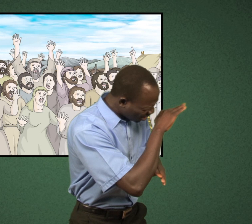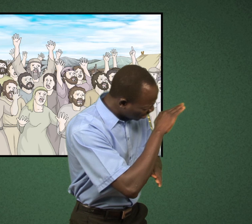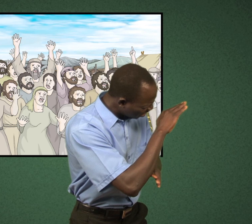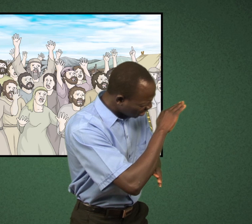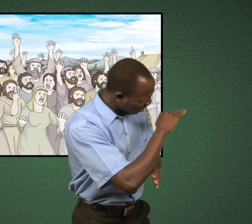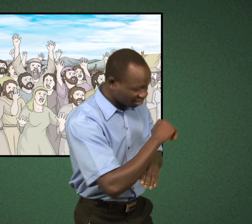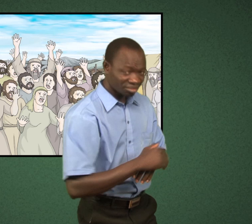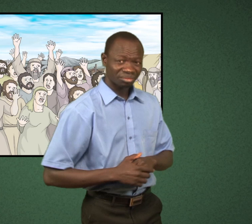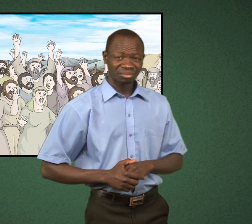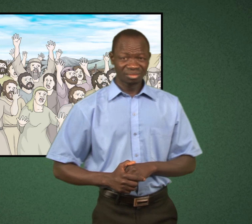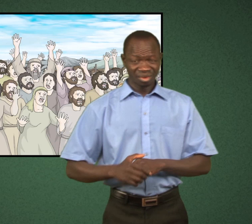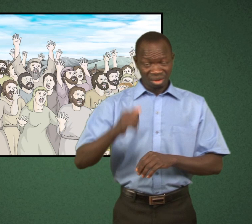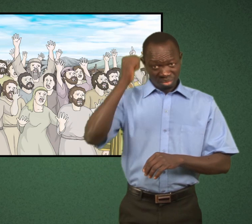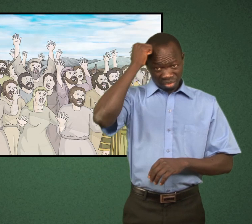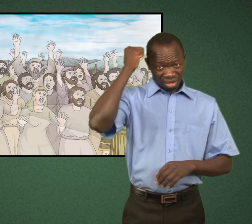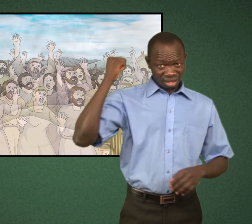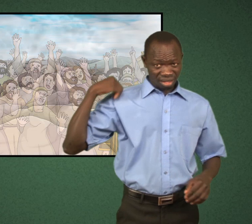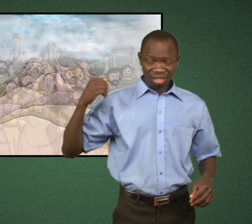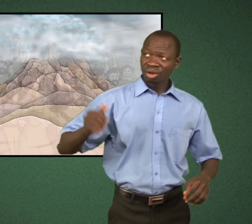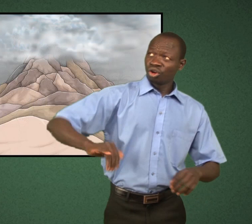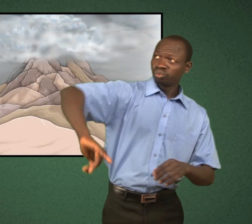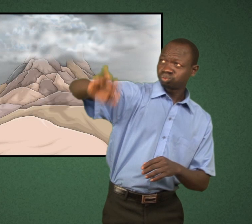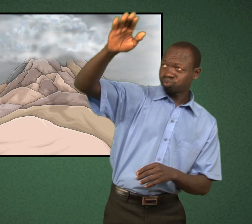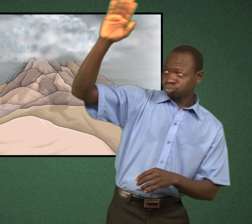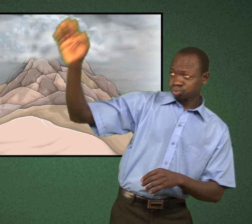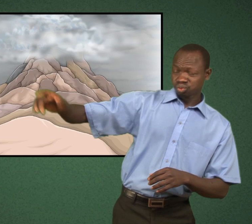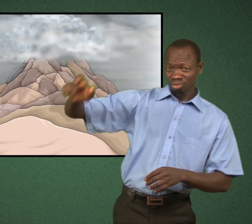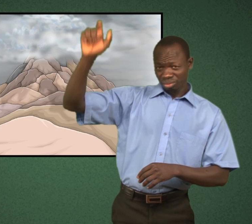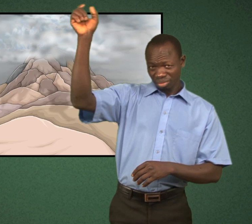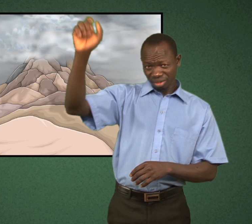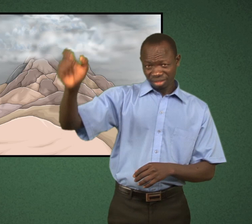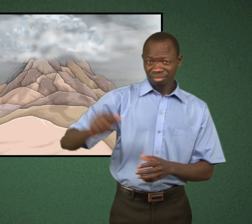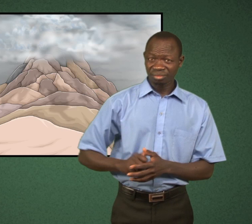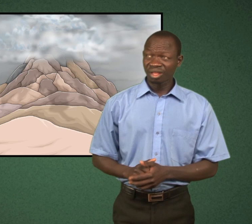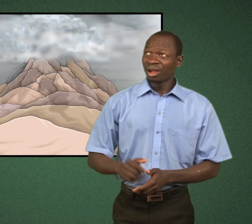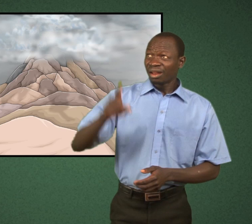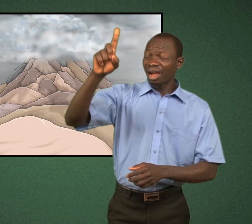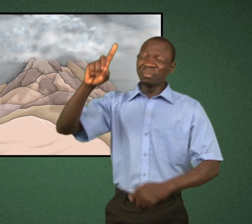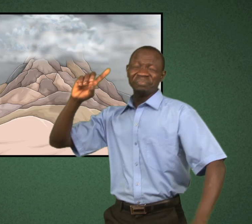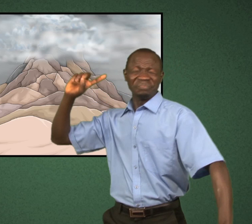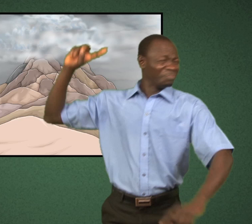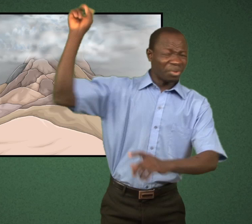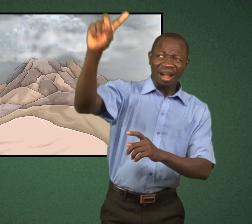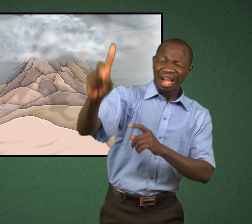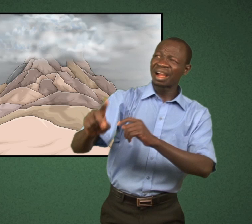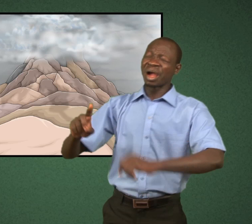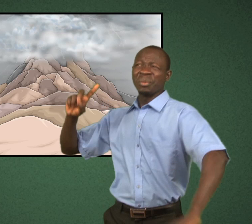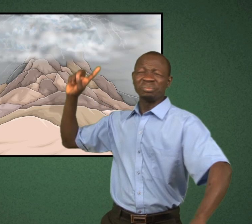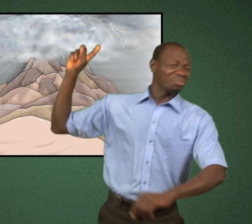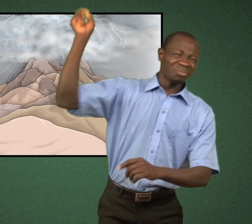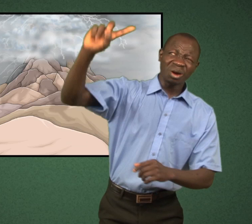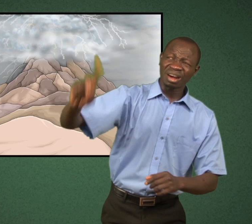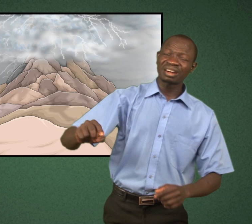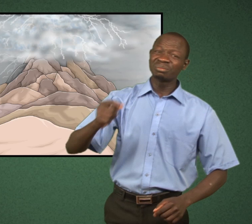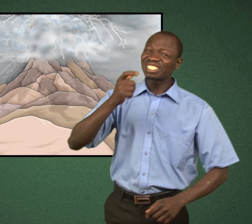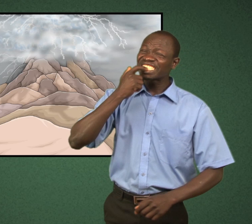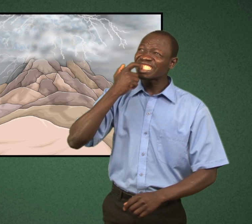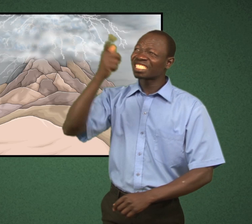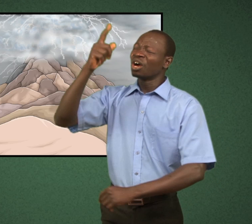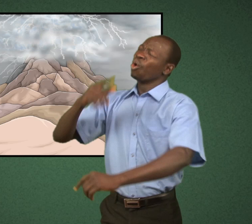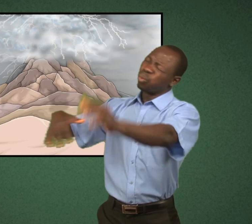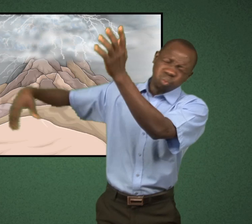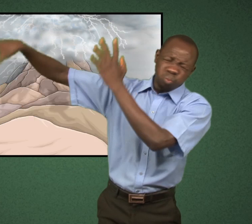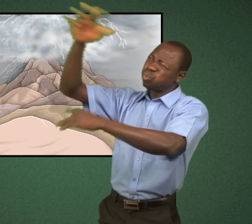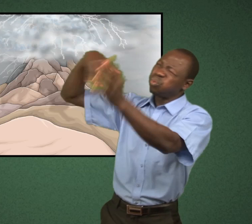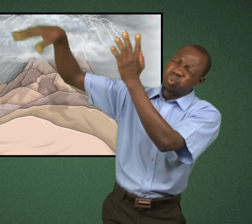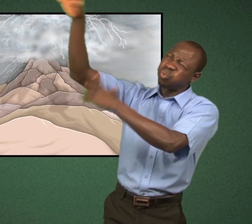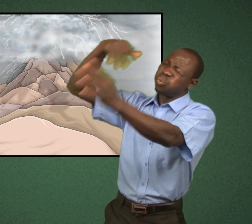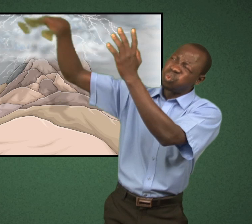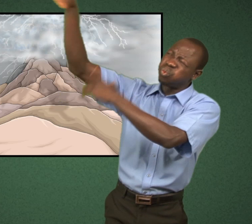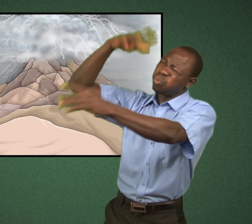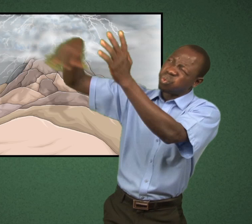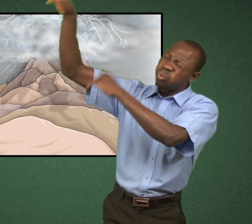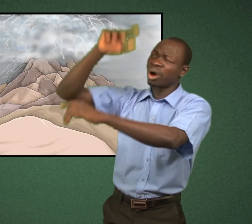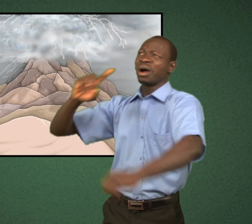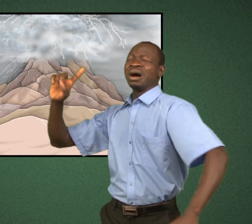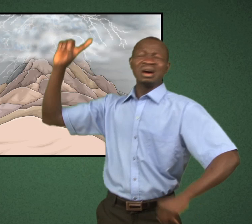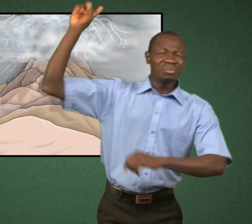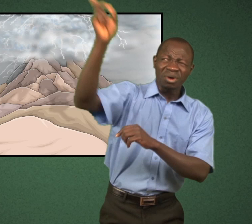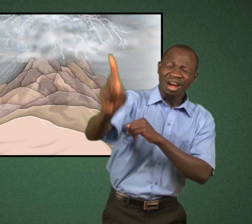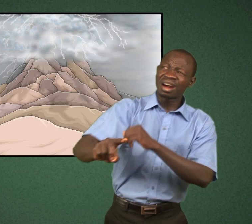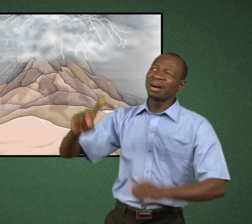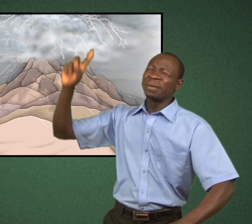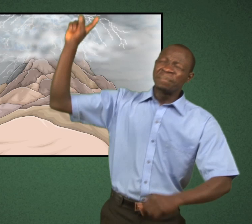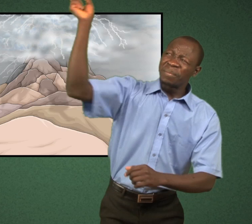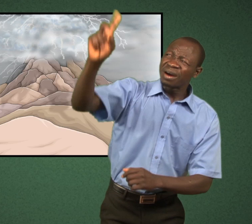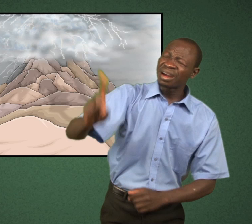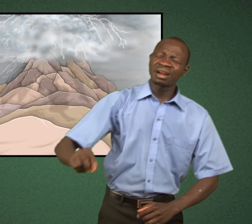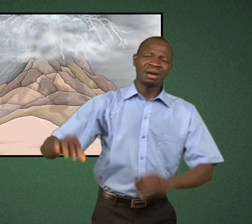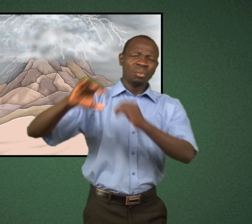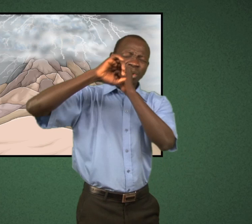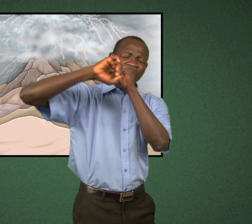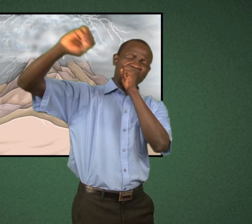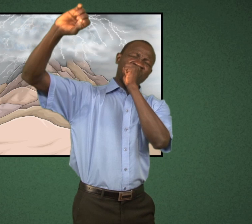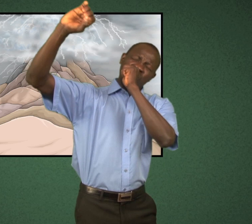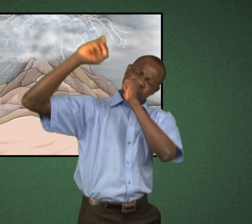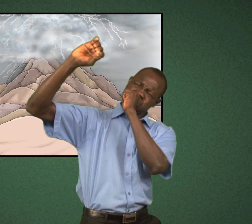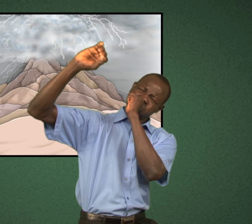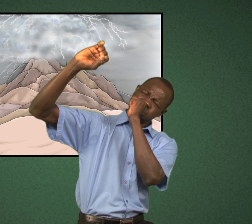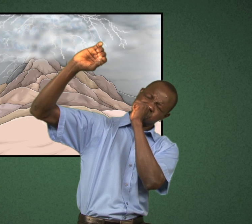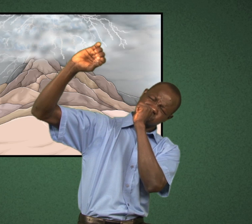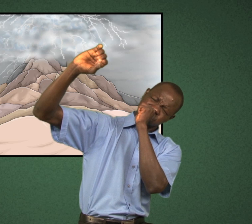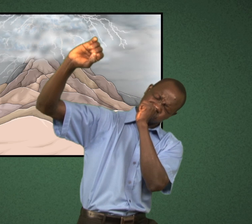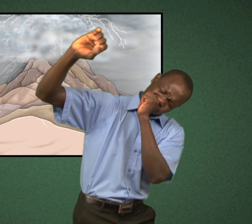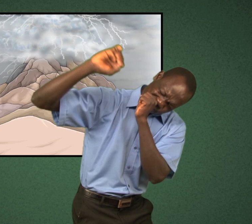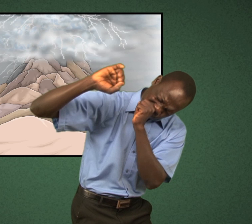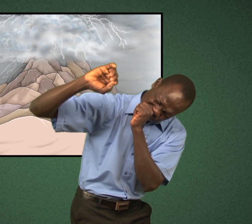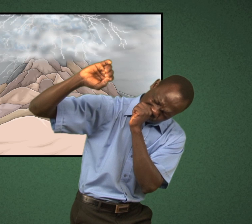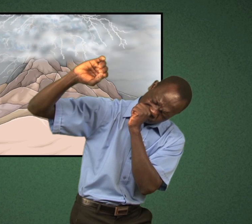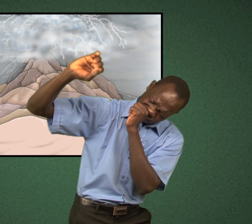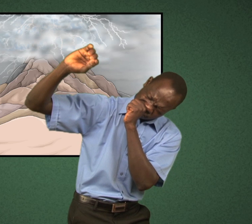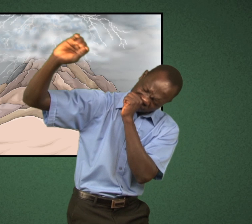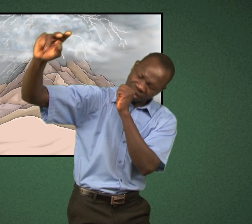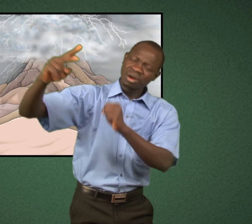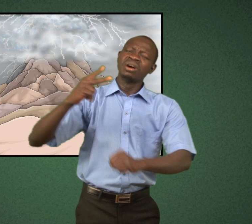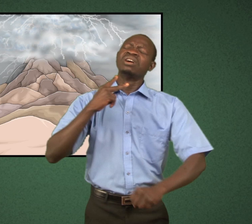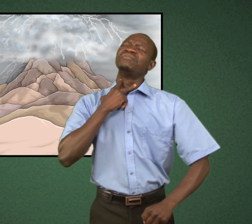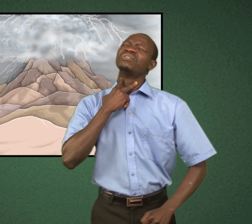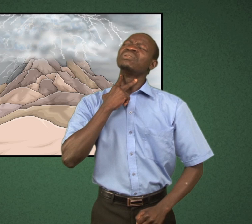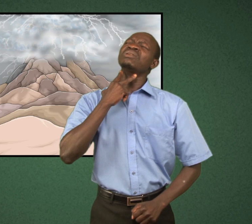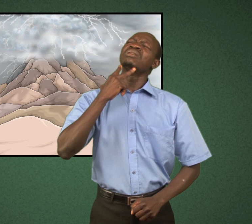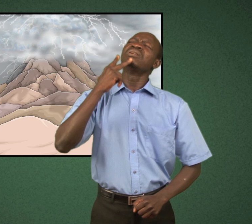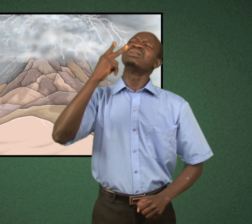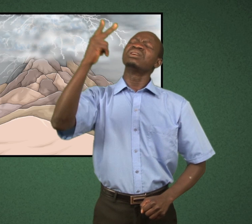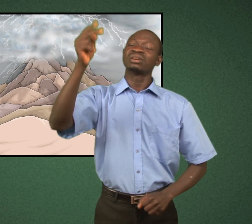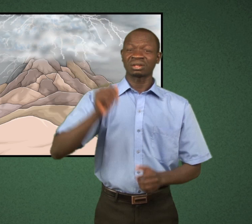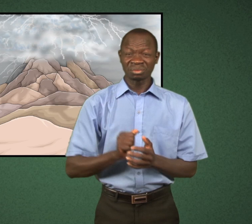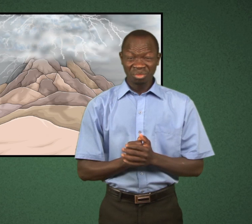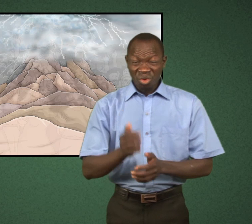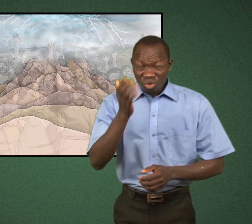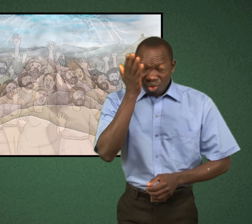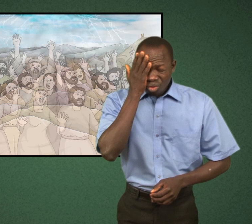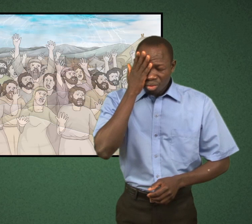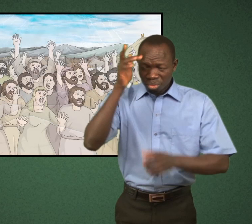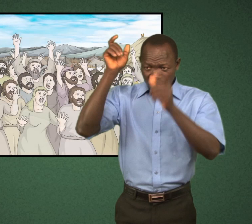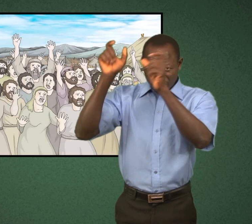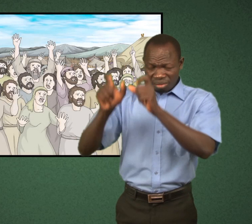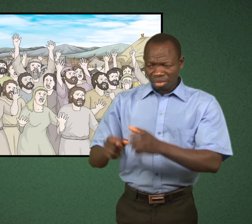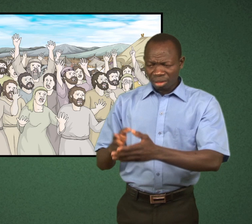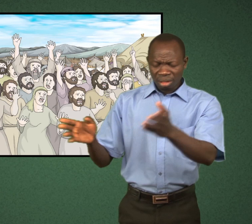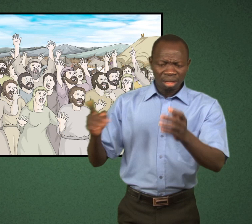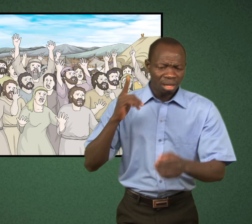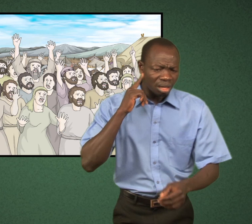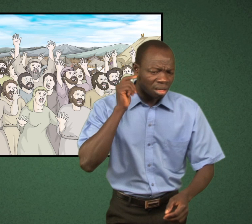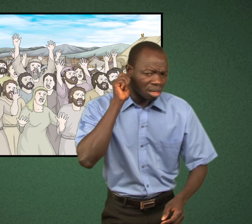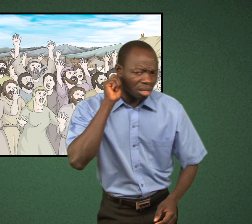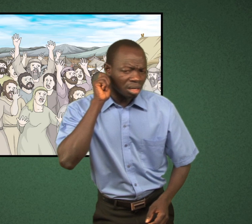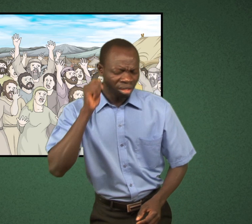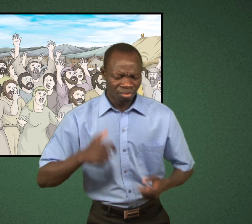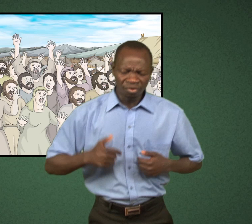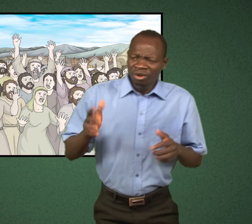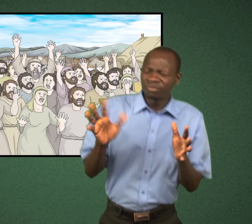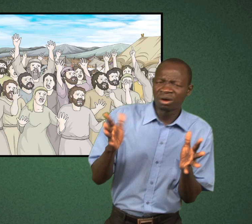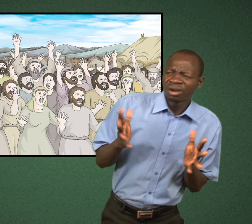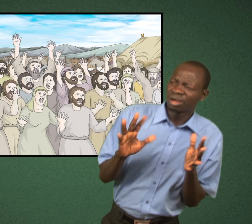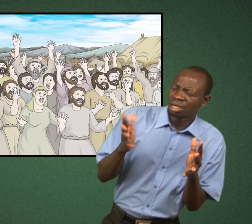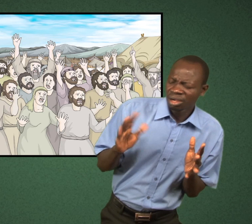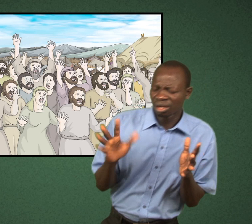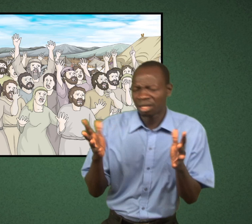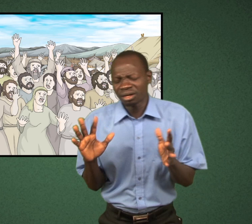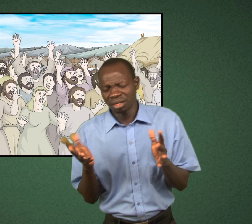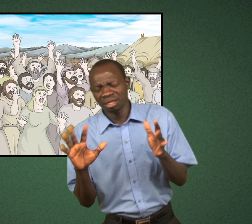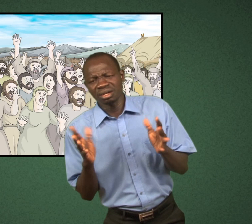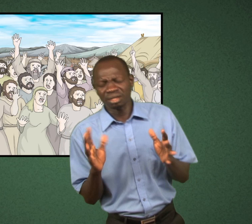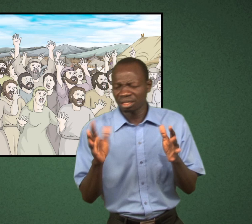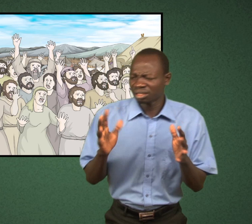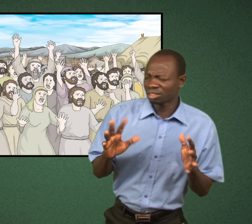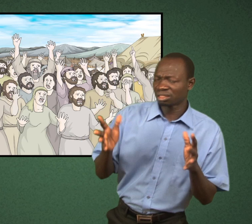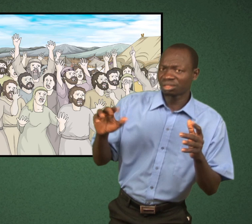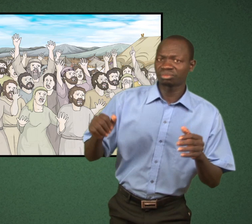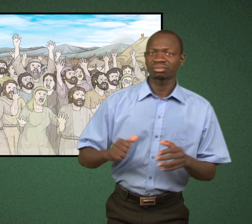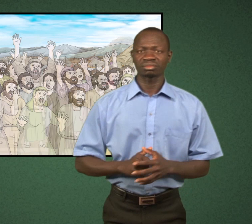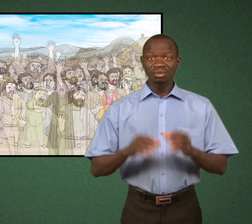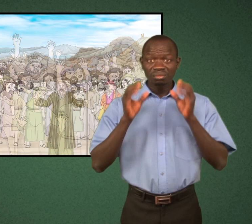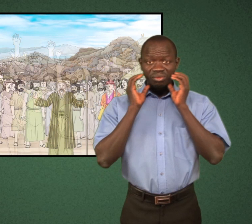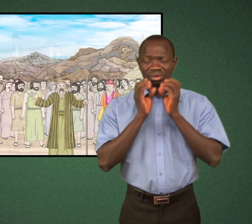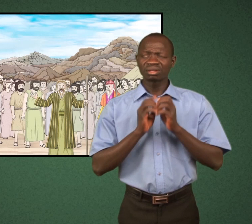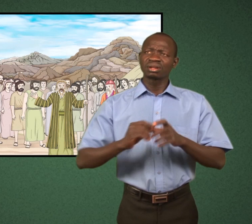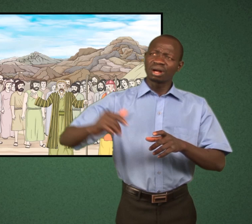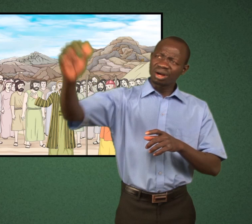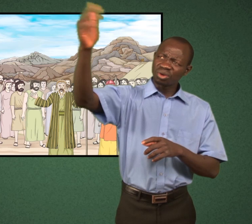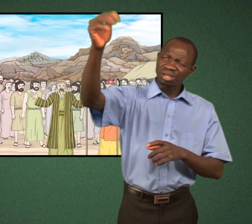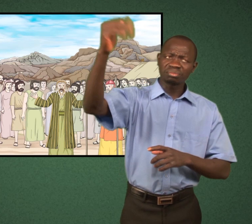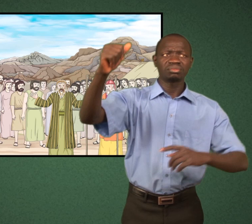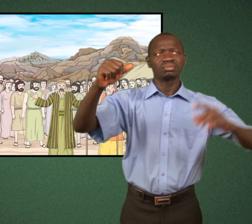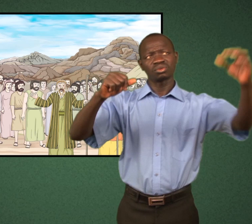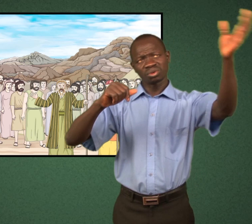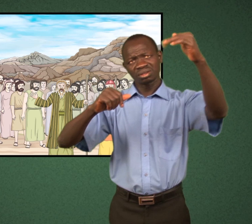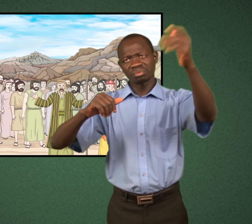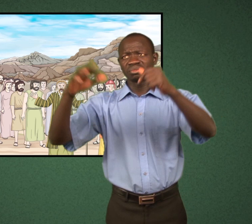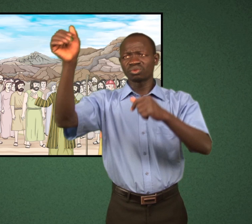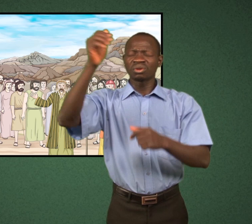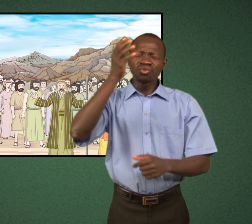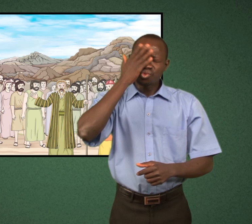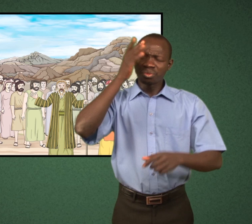On the third day, when morning came, there was thunder and lightning. A thick cloud was upon the mountain, and a very loud blast of the ram’s horn went out, so that all the people in the camp trembled.